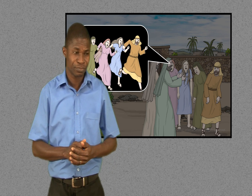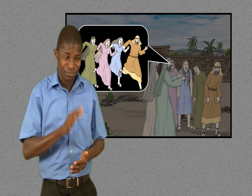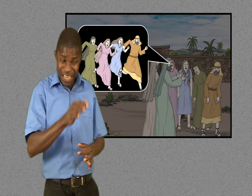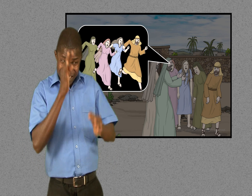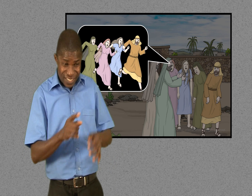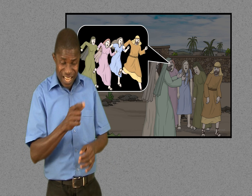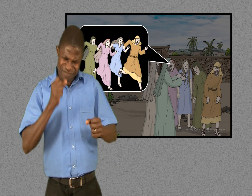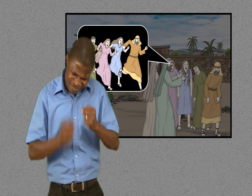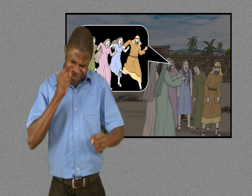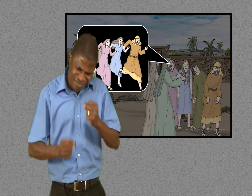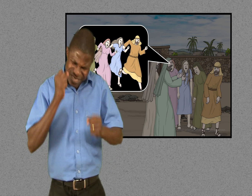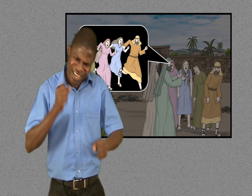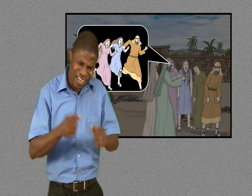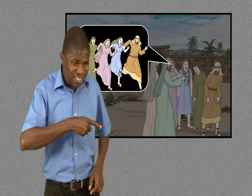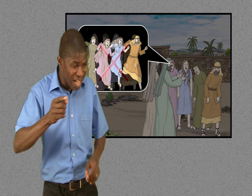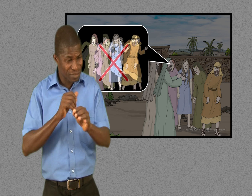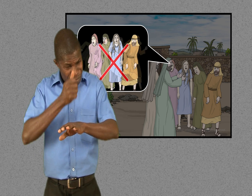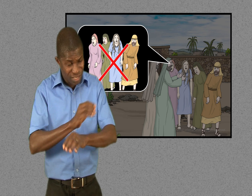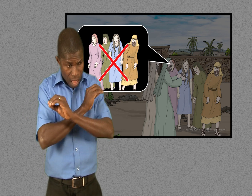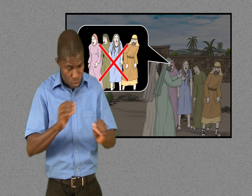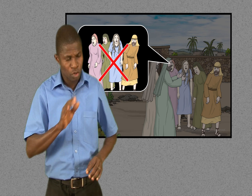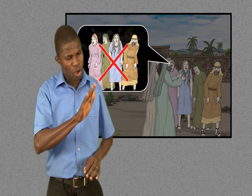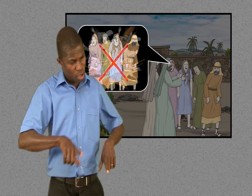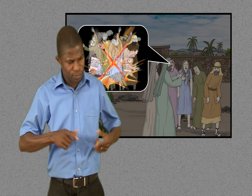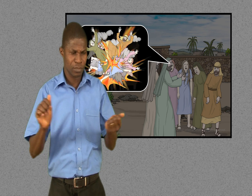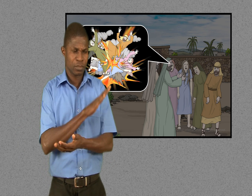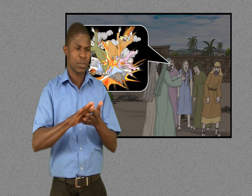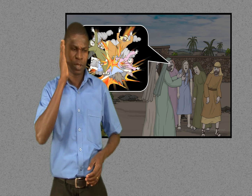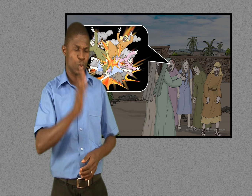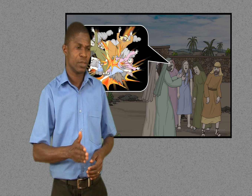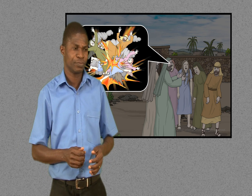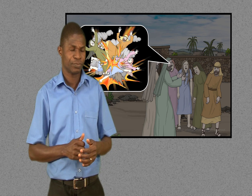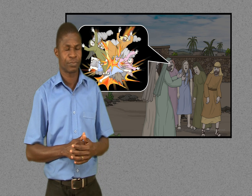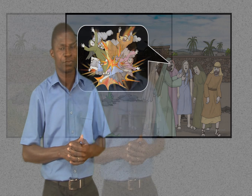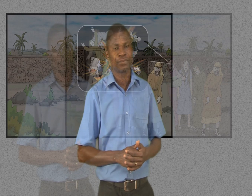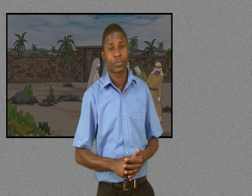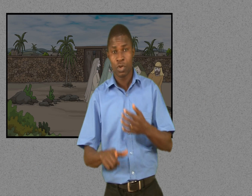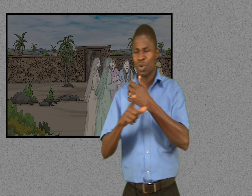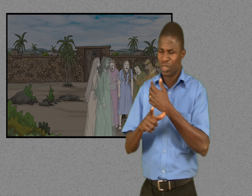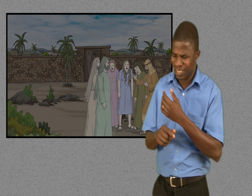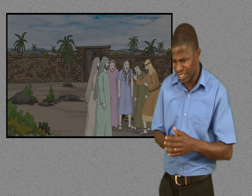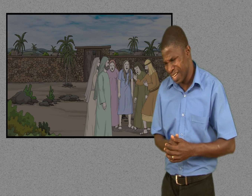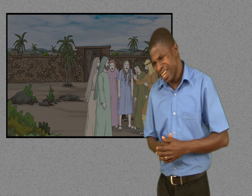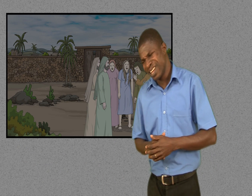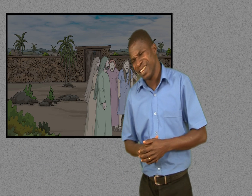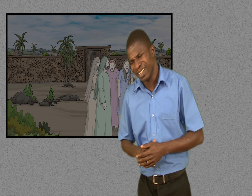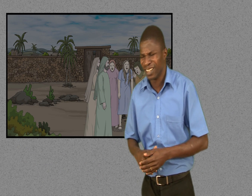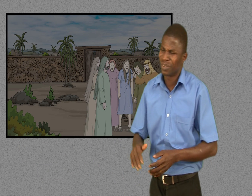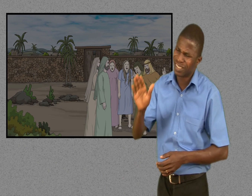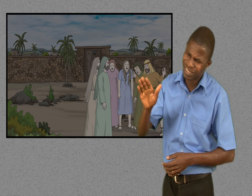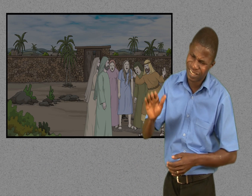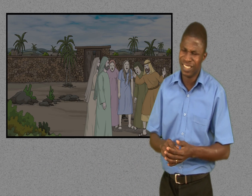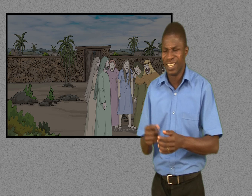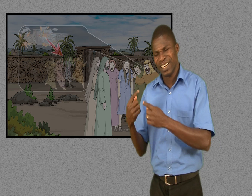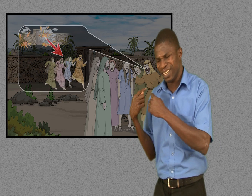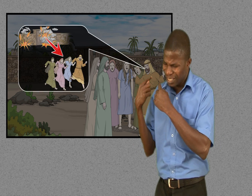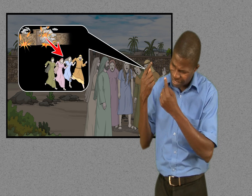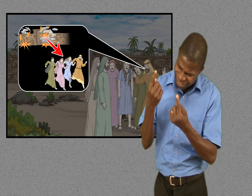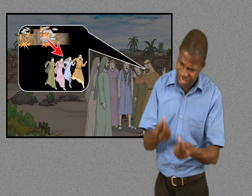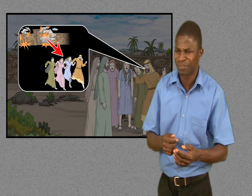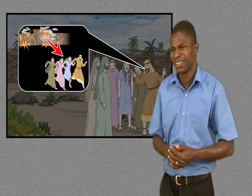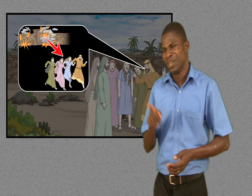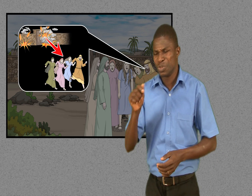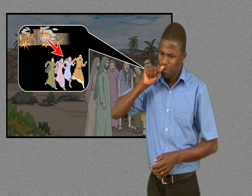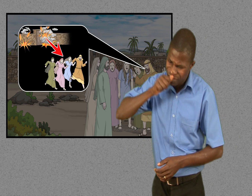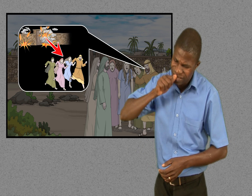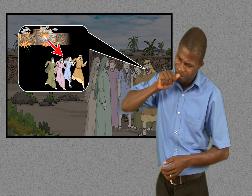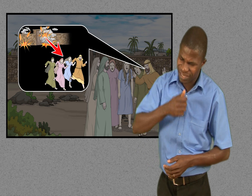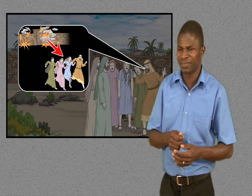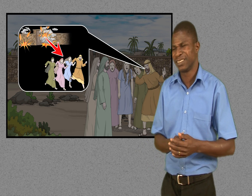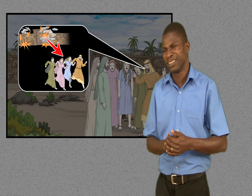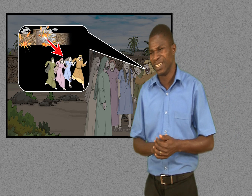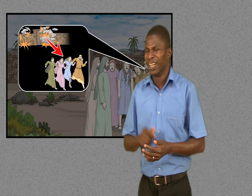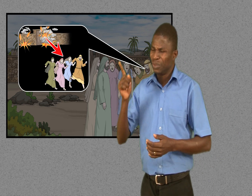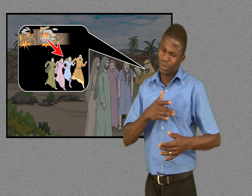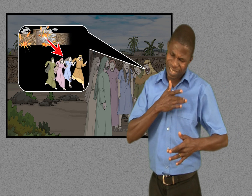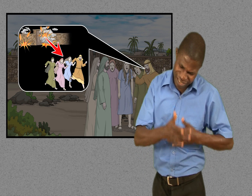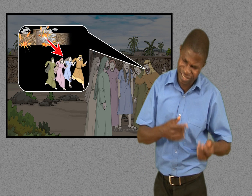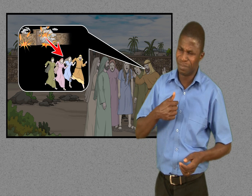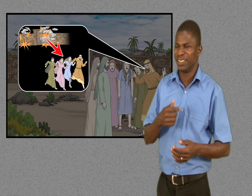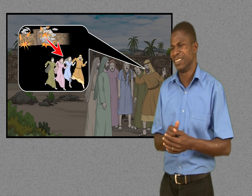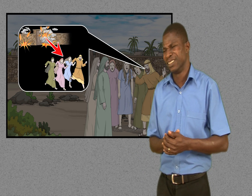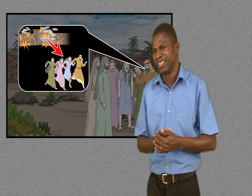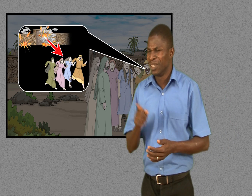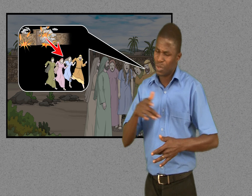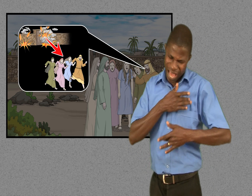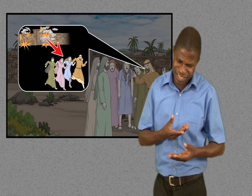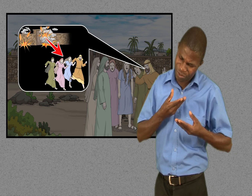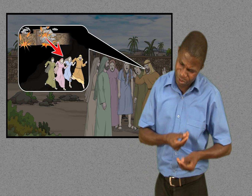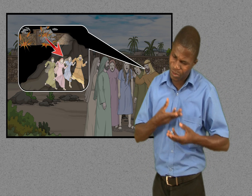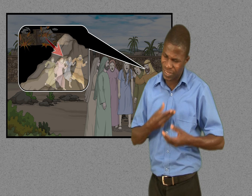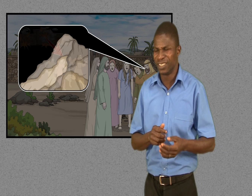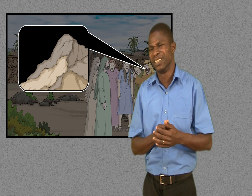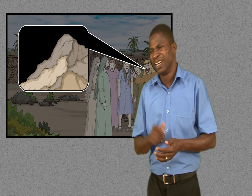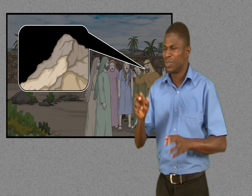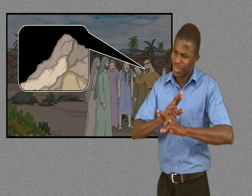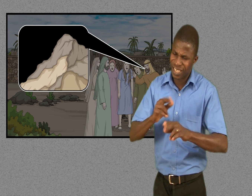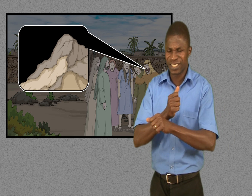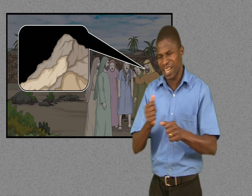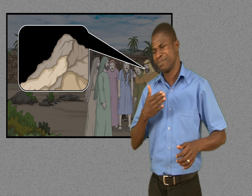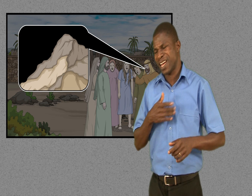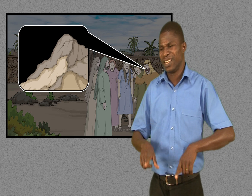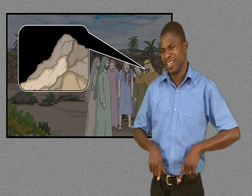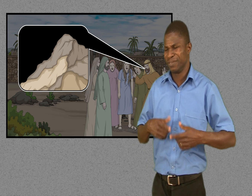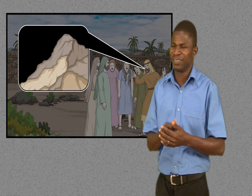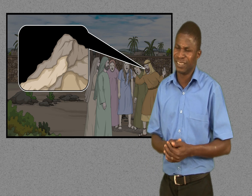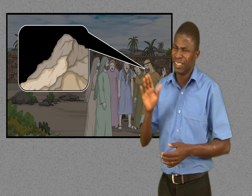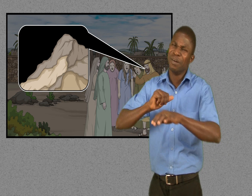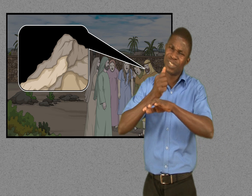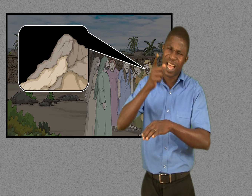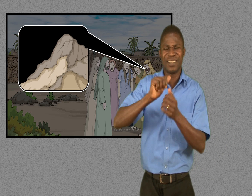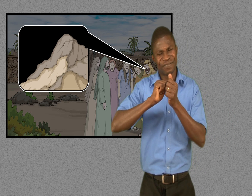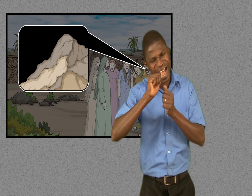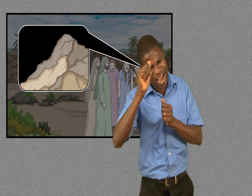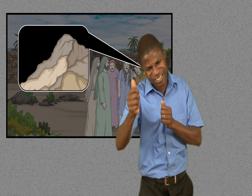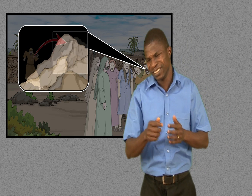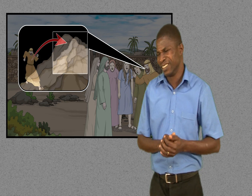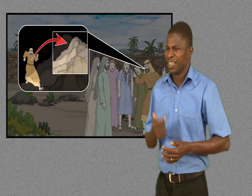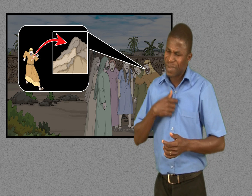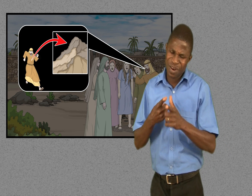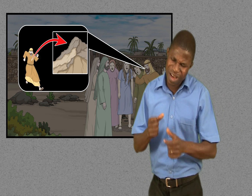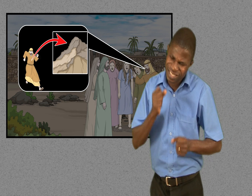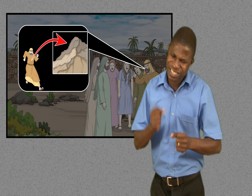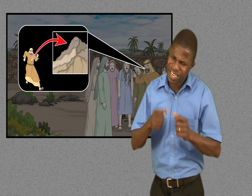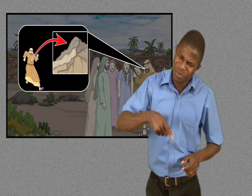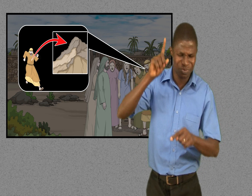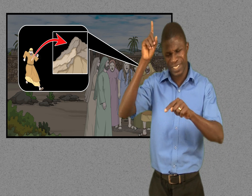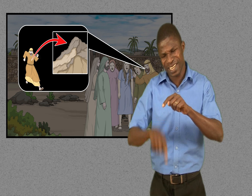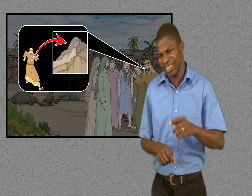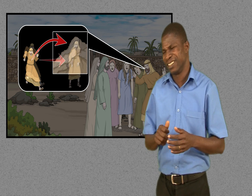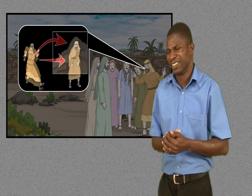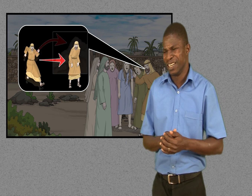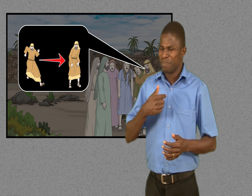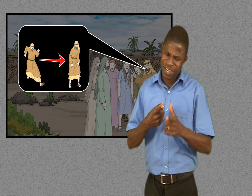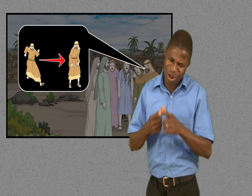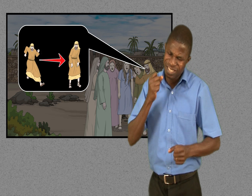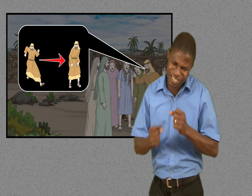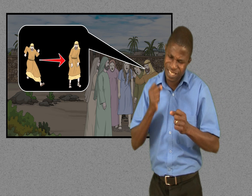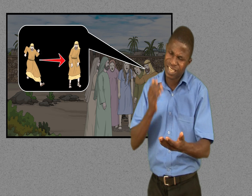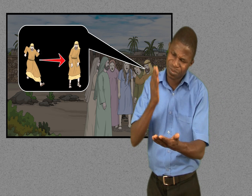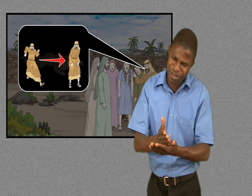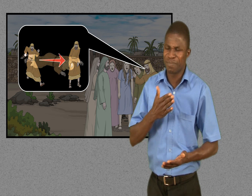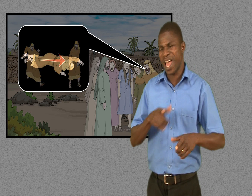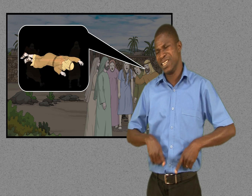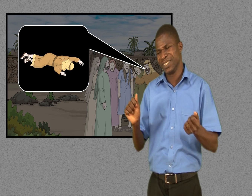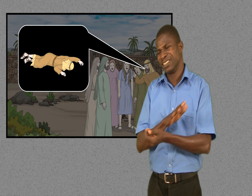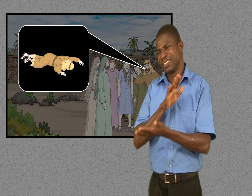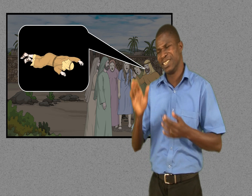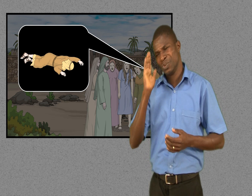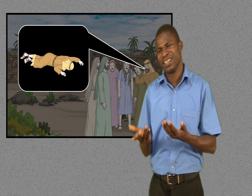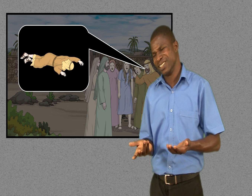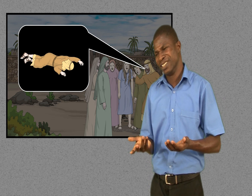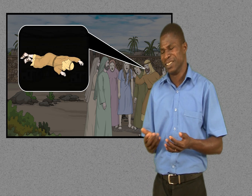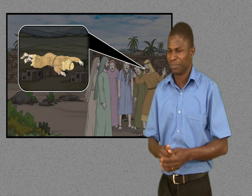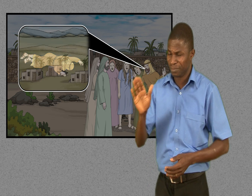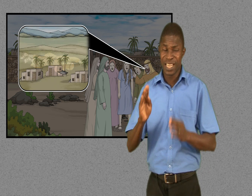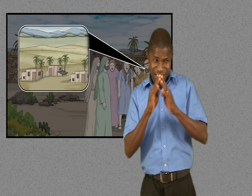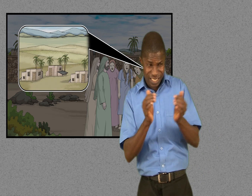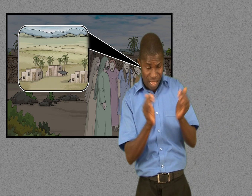But Lot replied, “No, my lords, please! Your servant has indeed found favor in your sight, and you have shown me great kindness by sparing my life. But I cannot run to the mountains; the disaster will overtake me, and I will die.